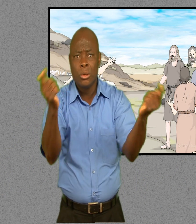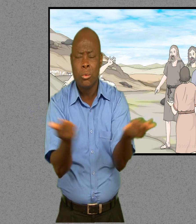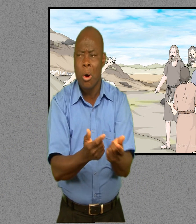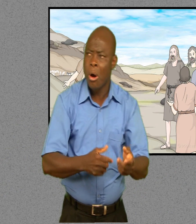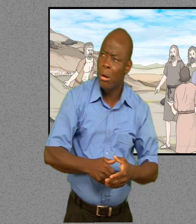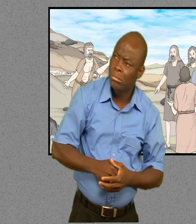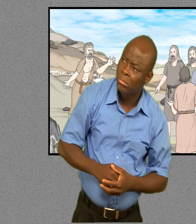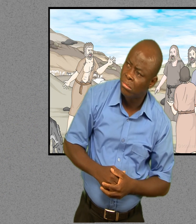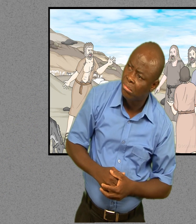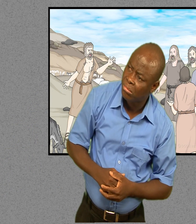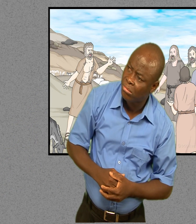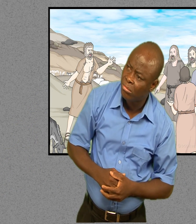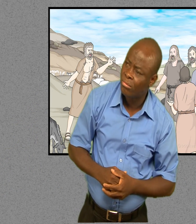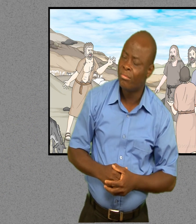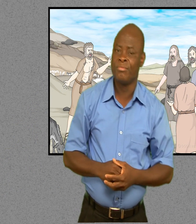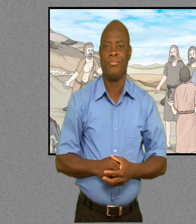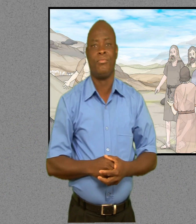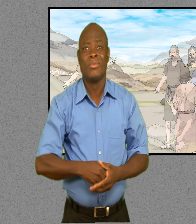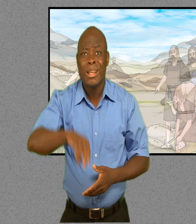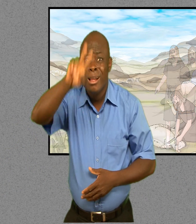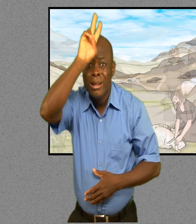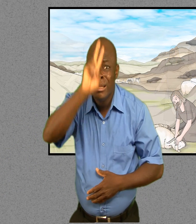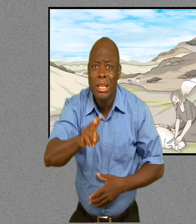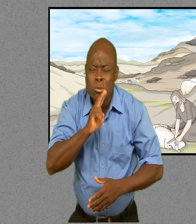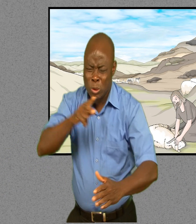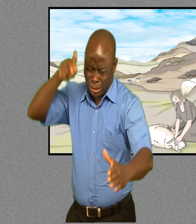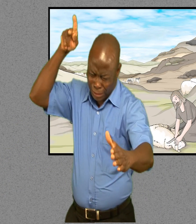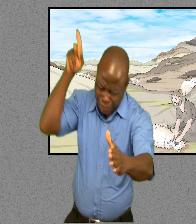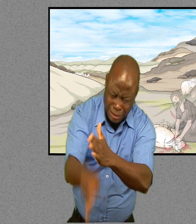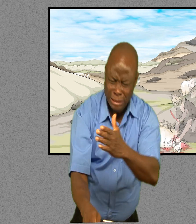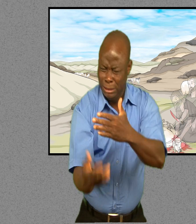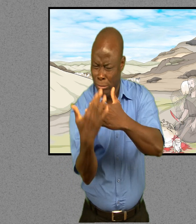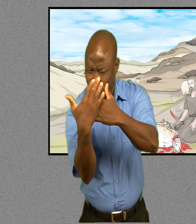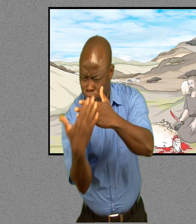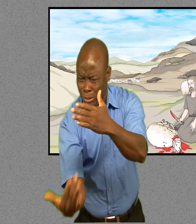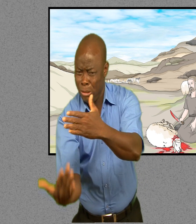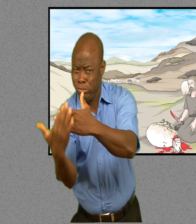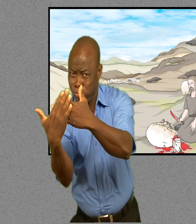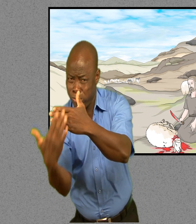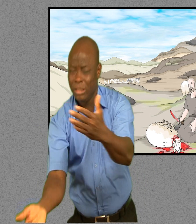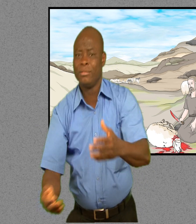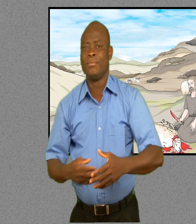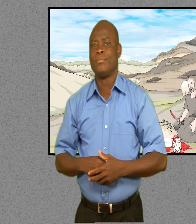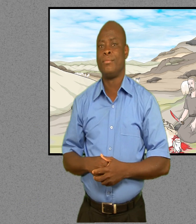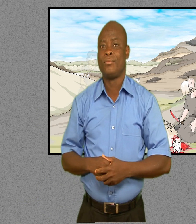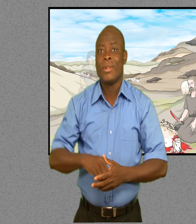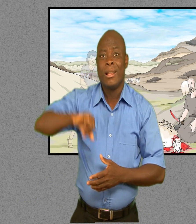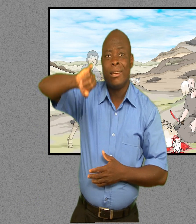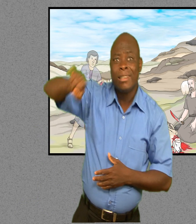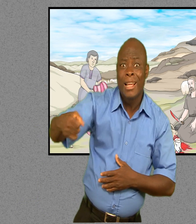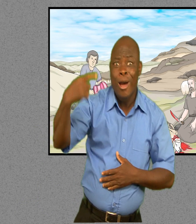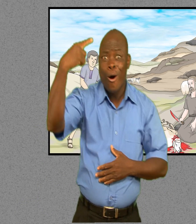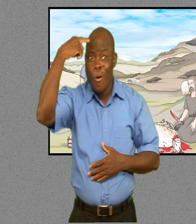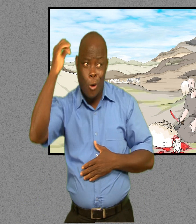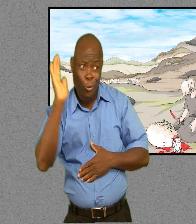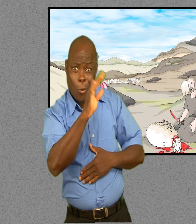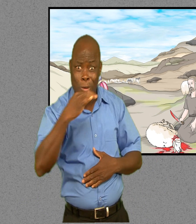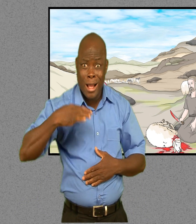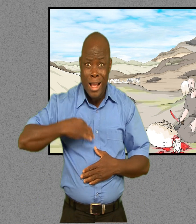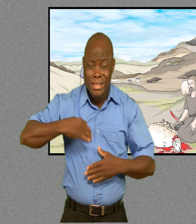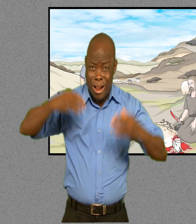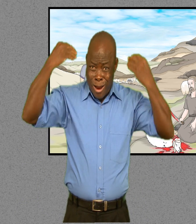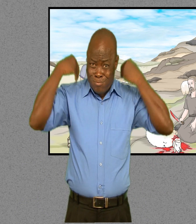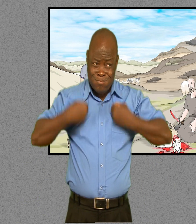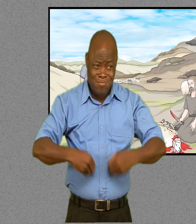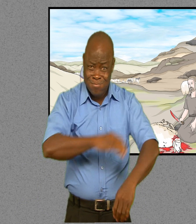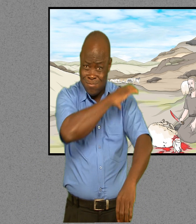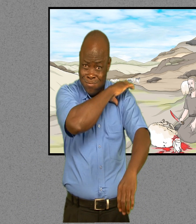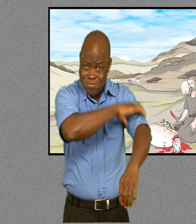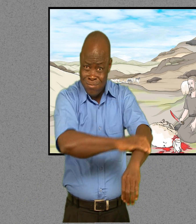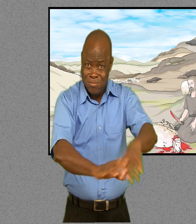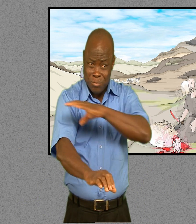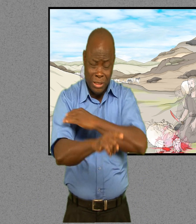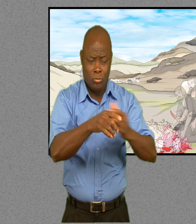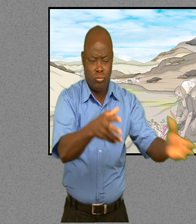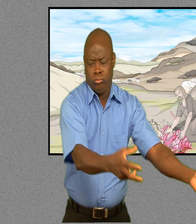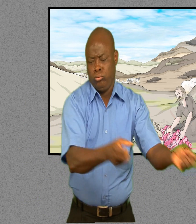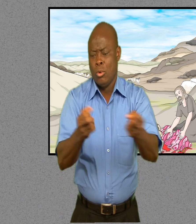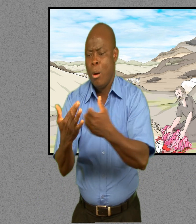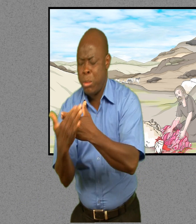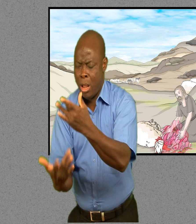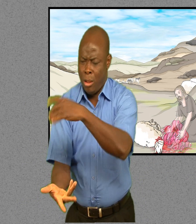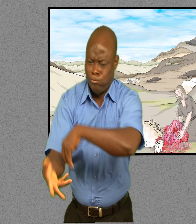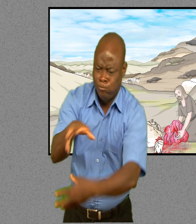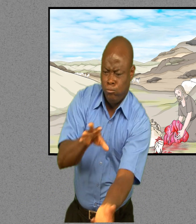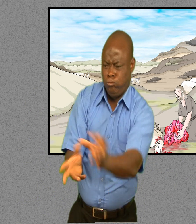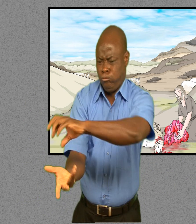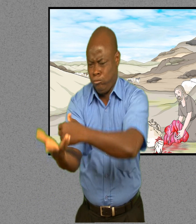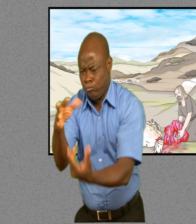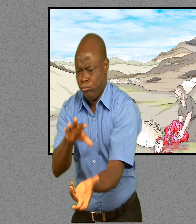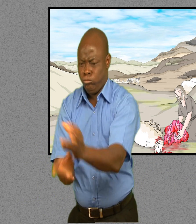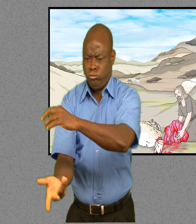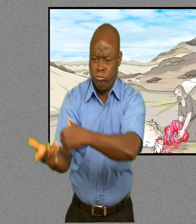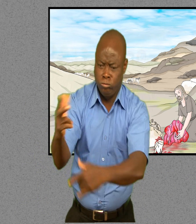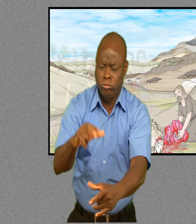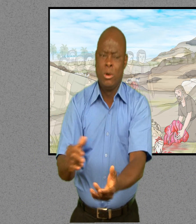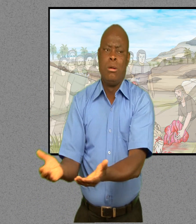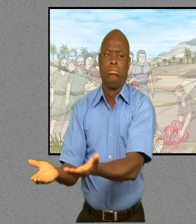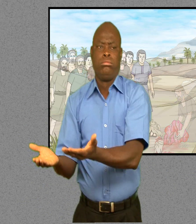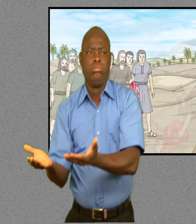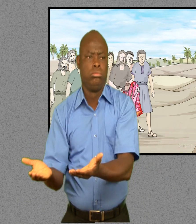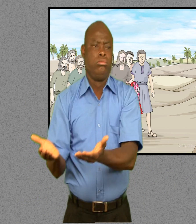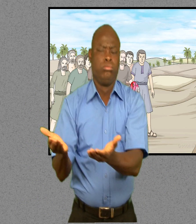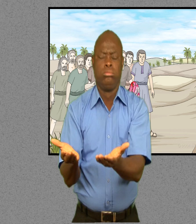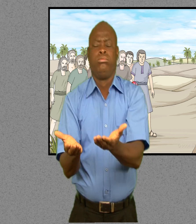Then they took Joseph’s robe, slaughtered a young goat, and dipped the robe in its blood.